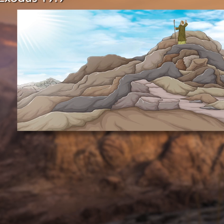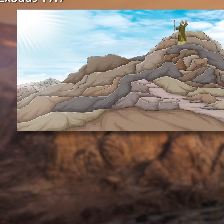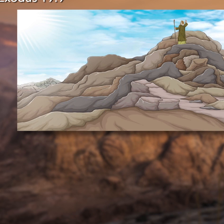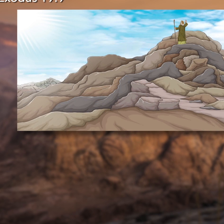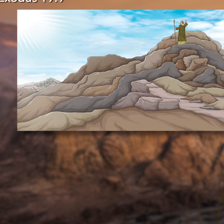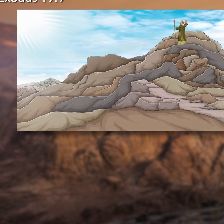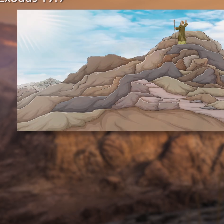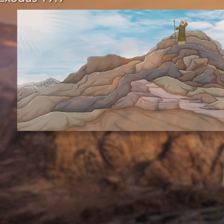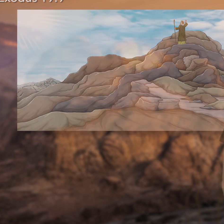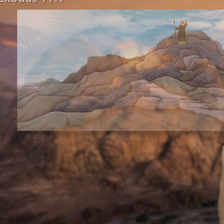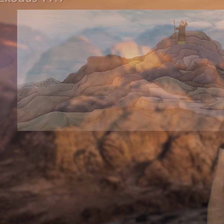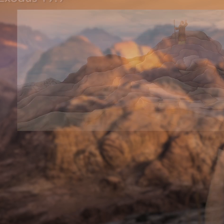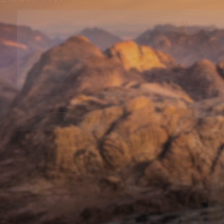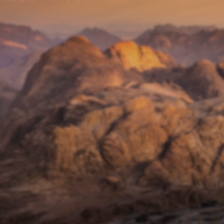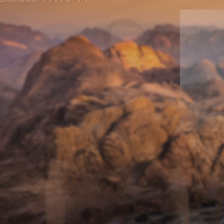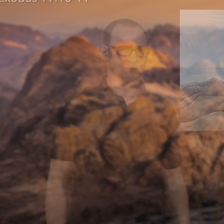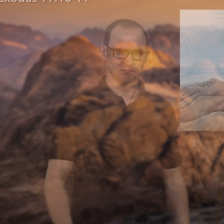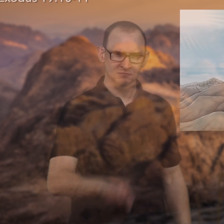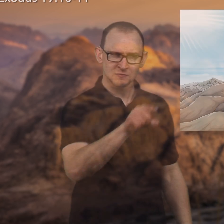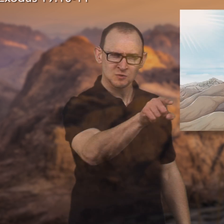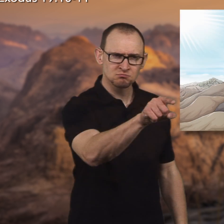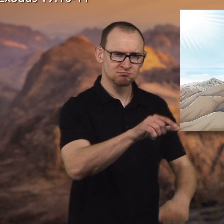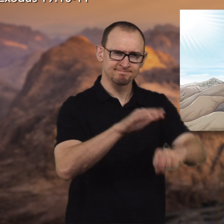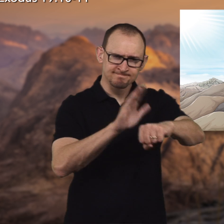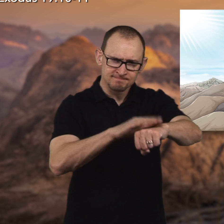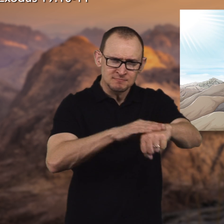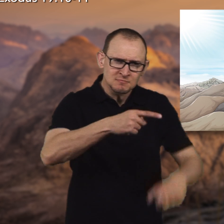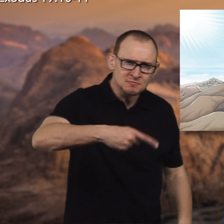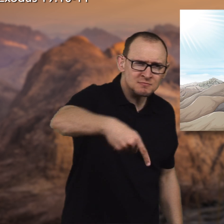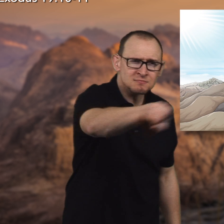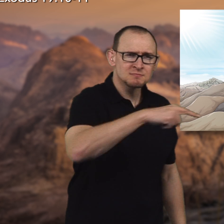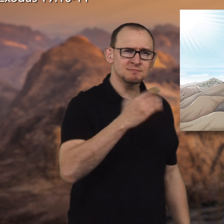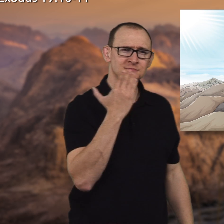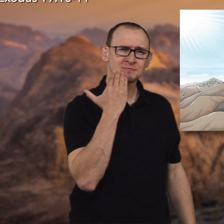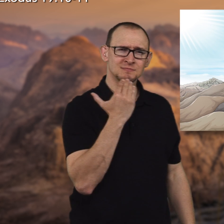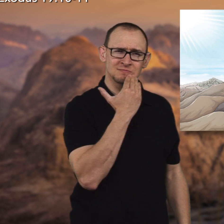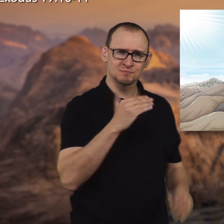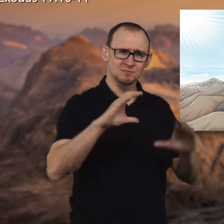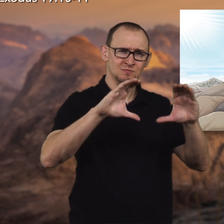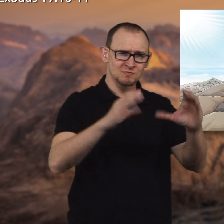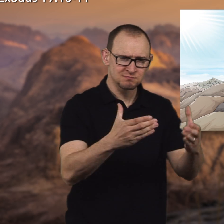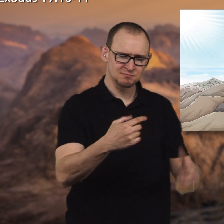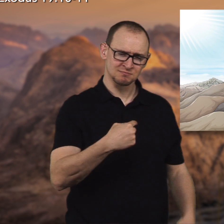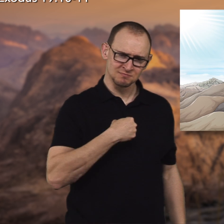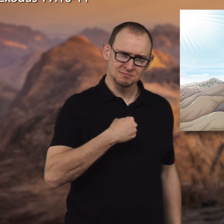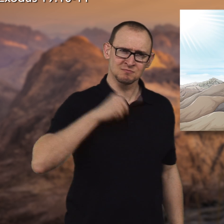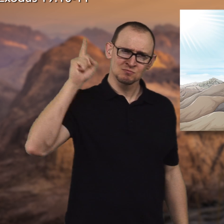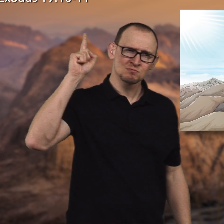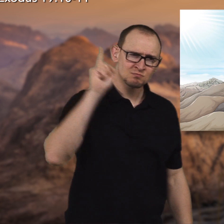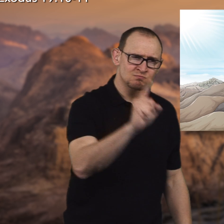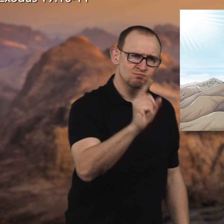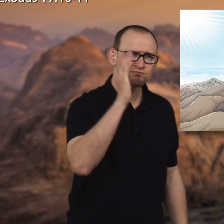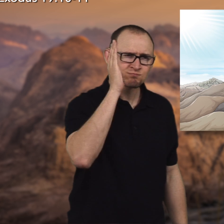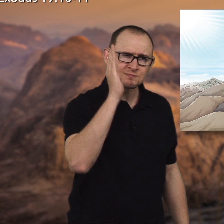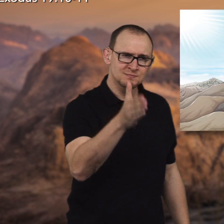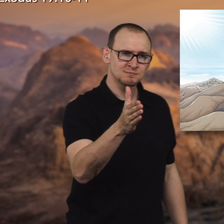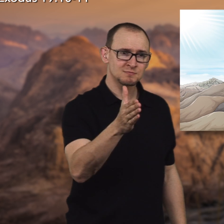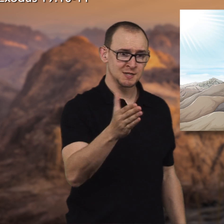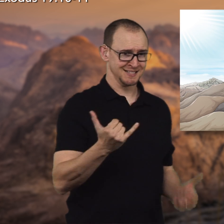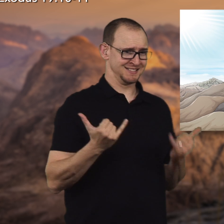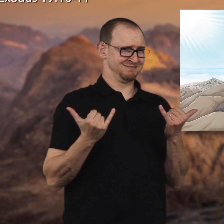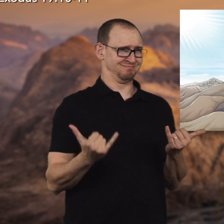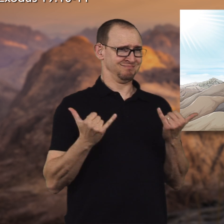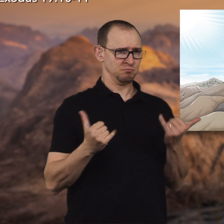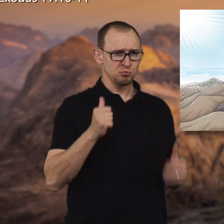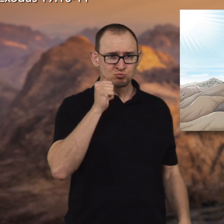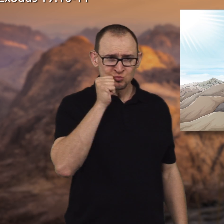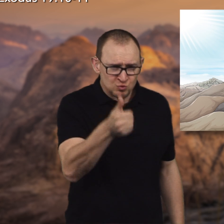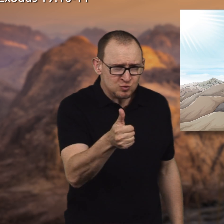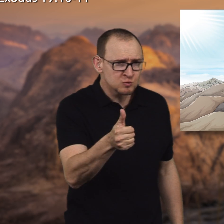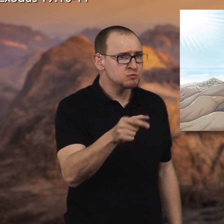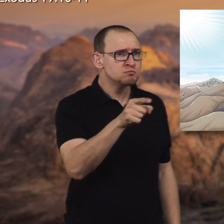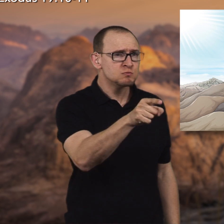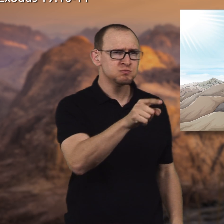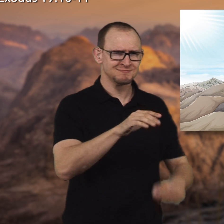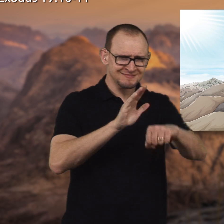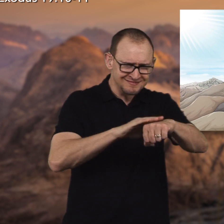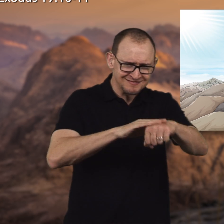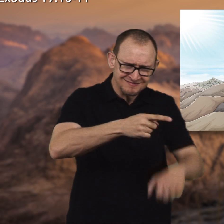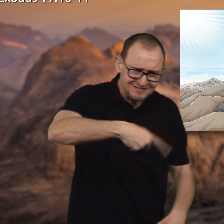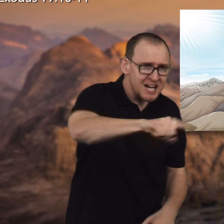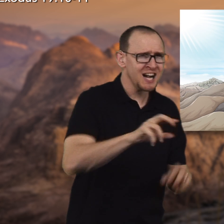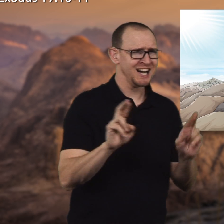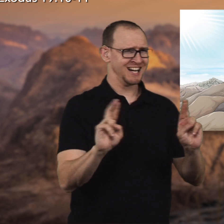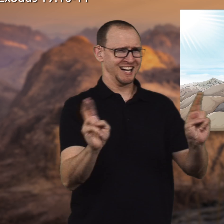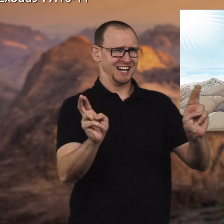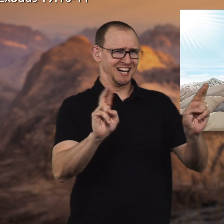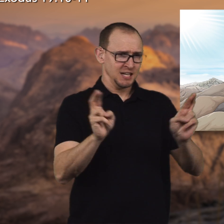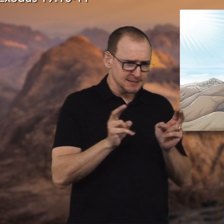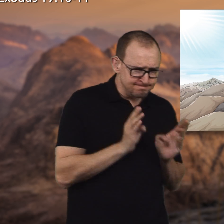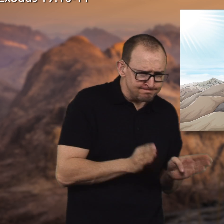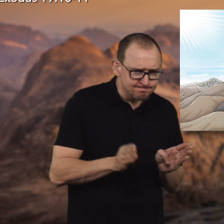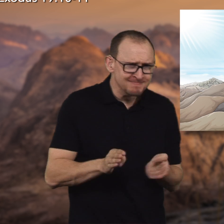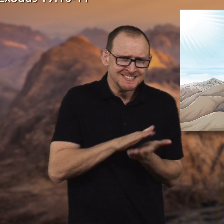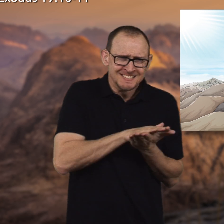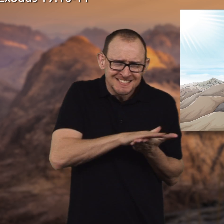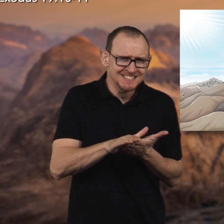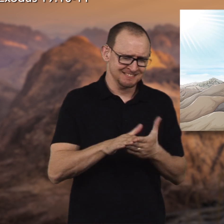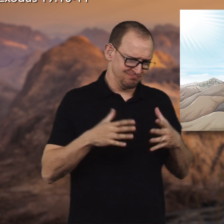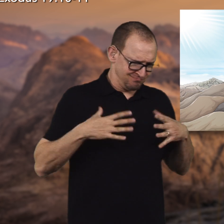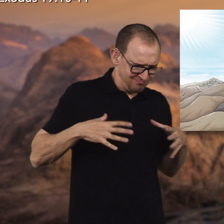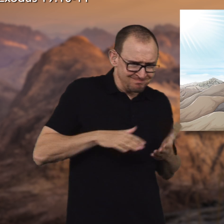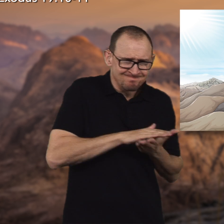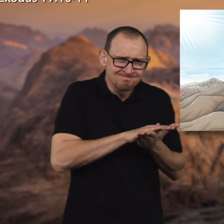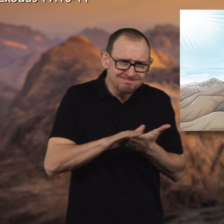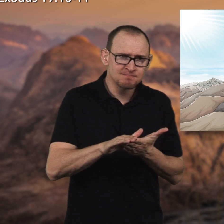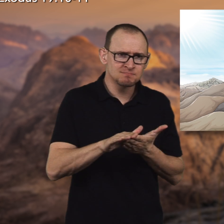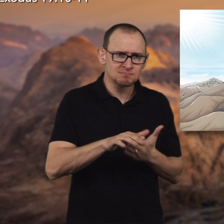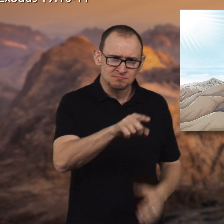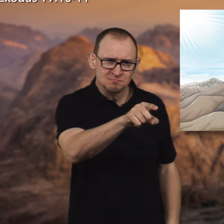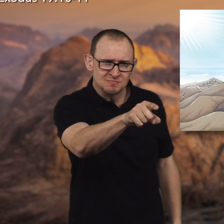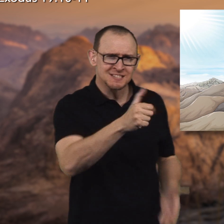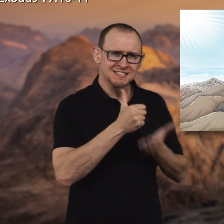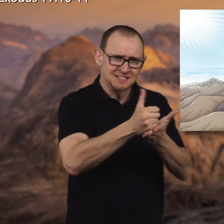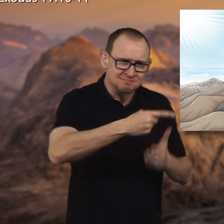Then the LORD said to Moses, “Go to the people and consecrate them today and tomorrow.